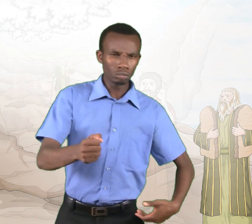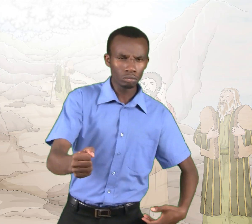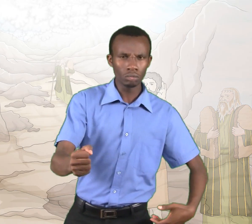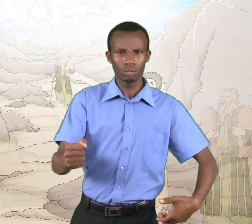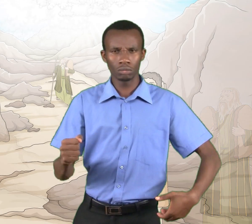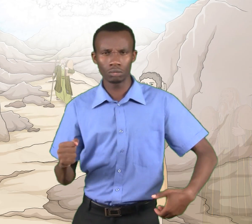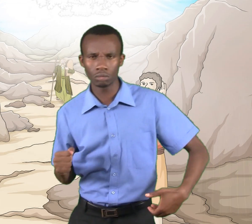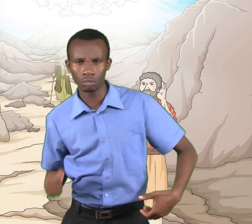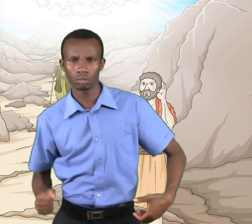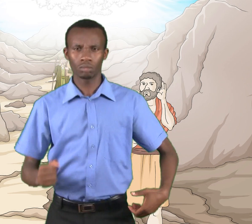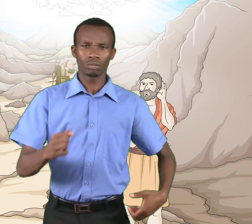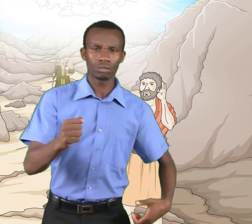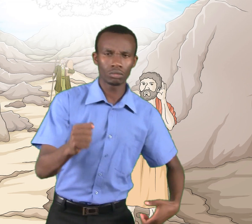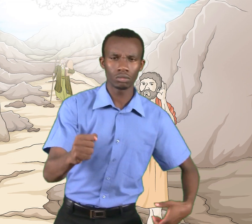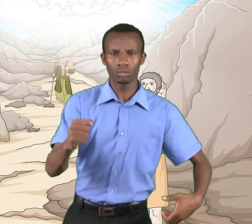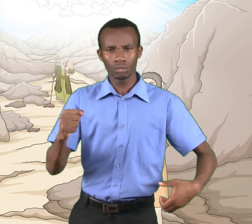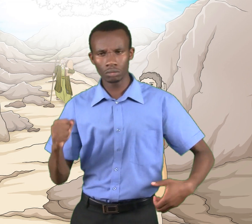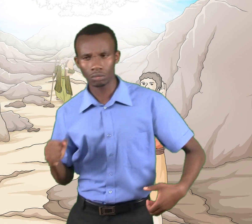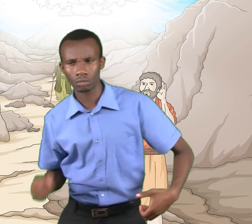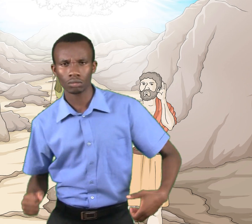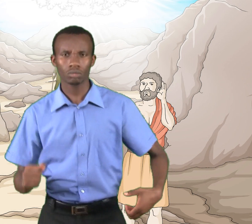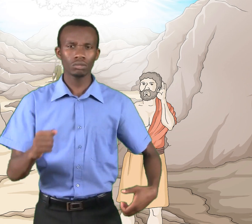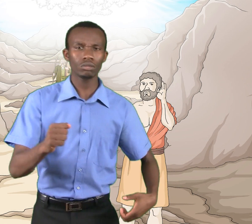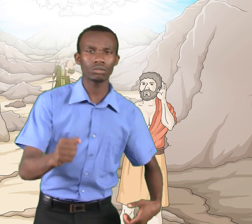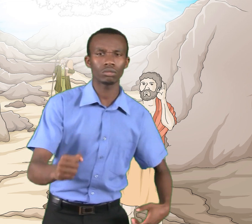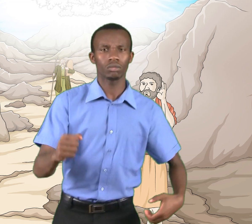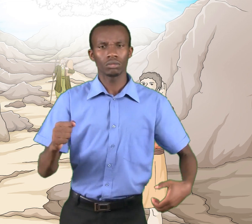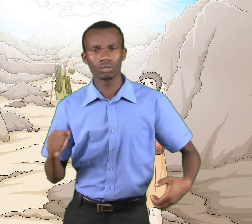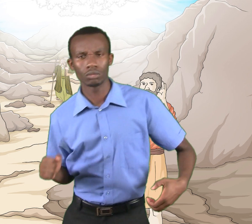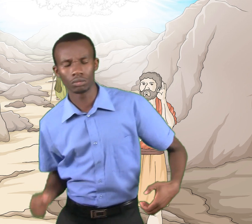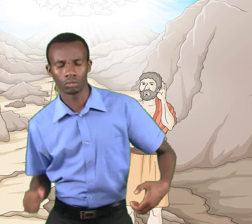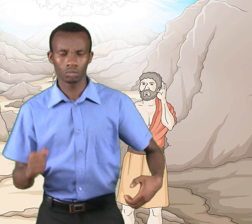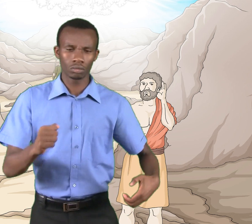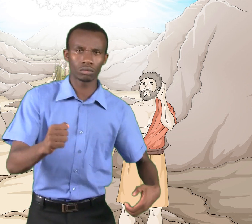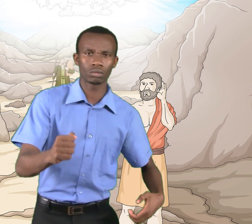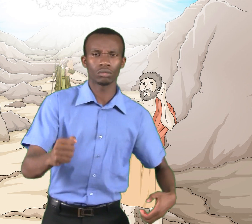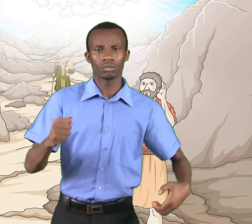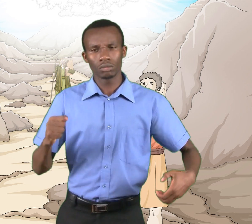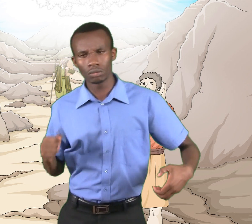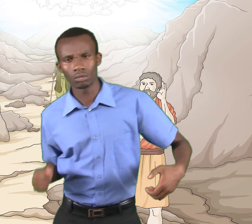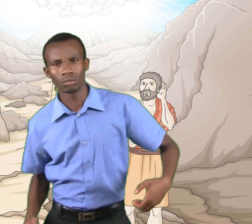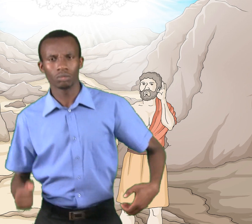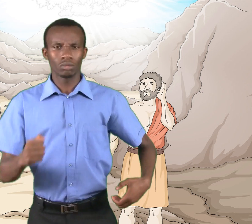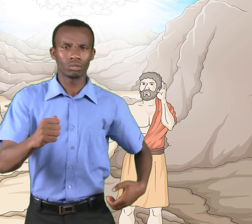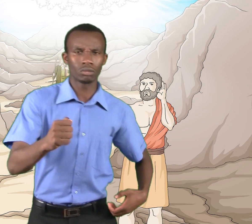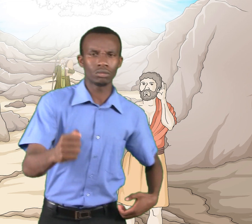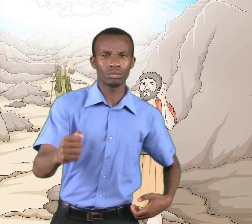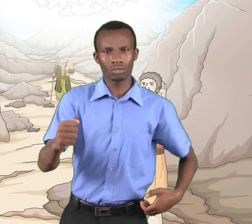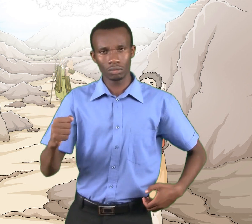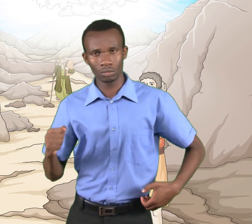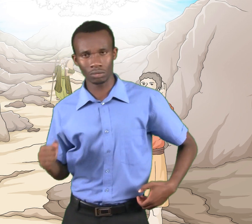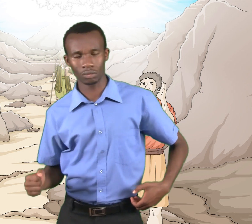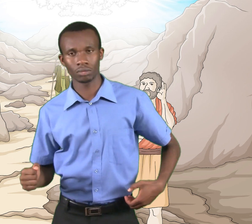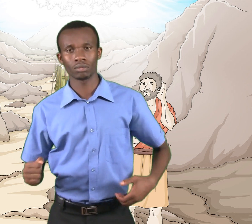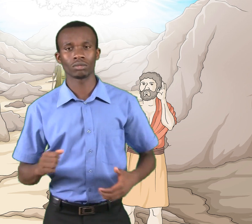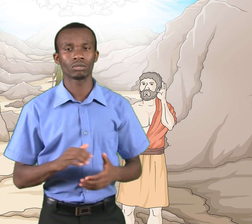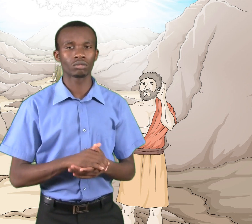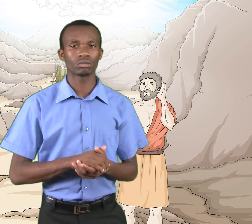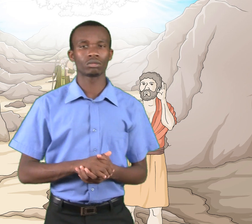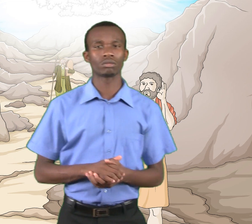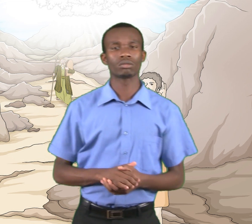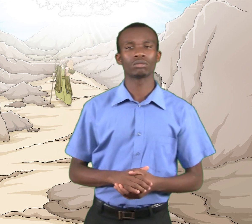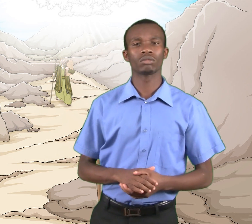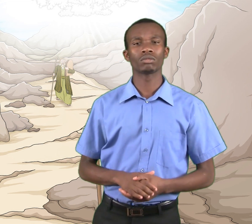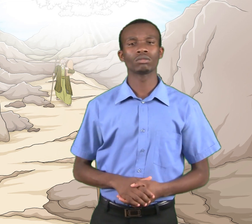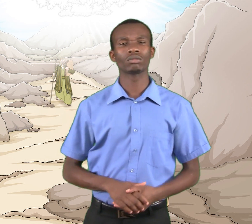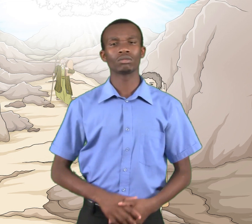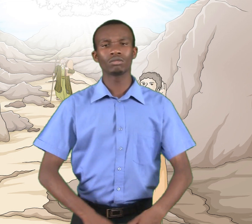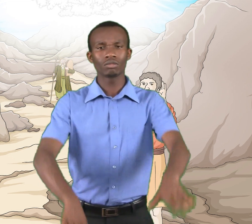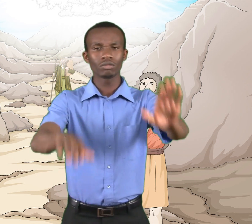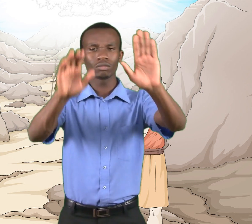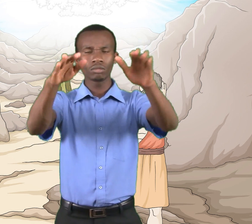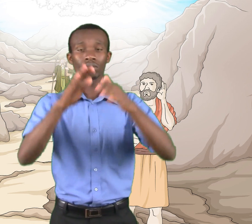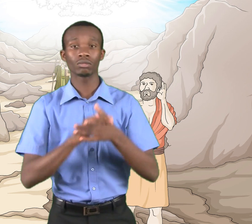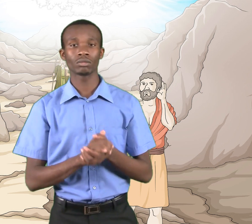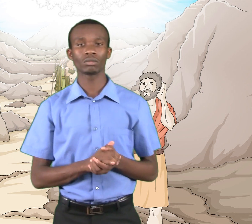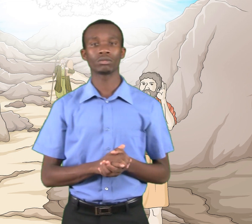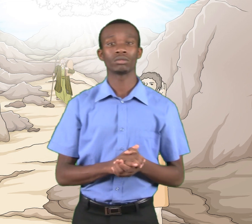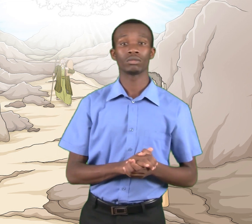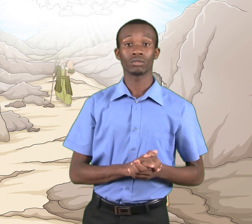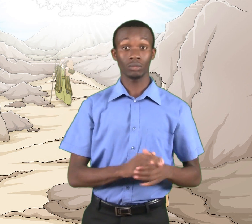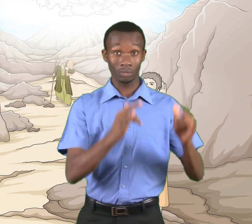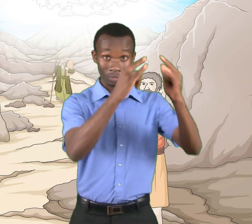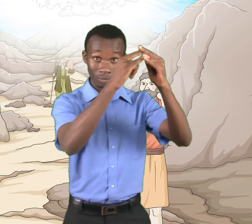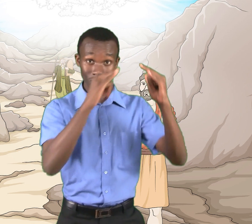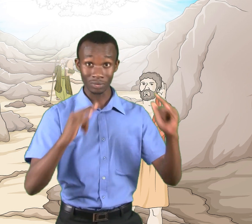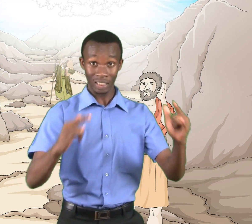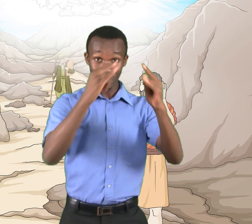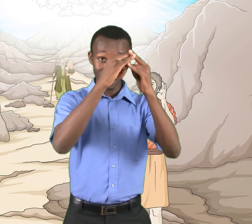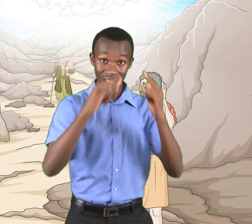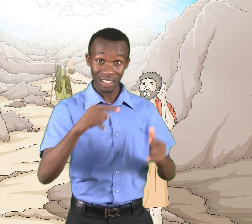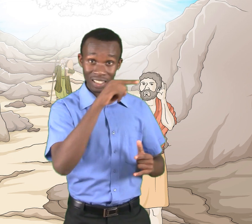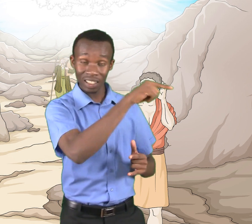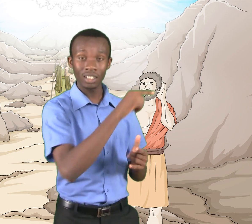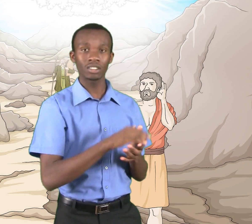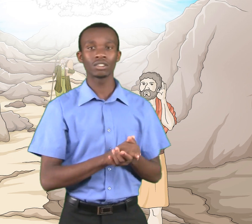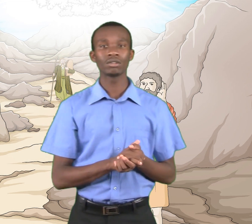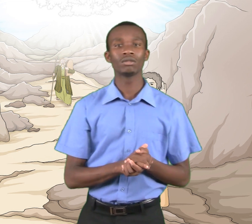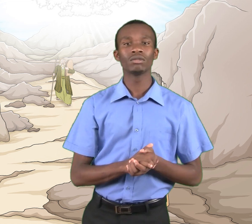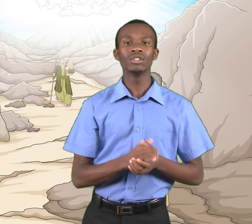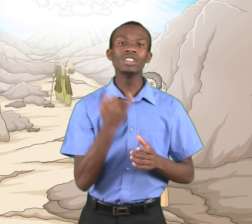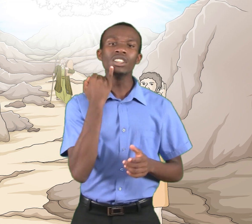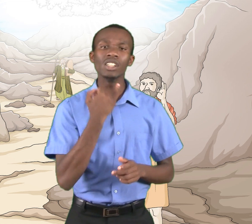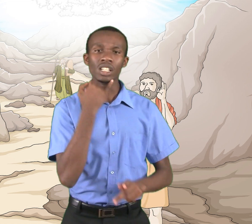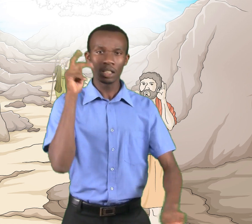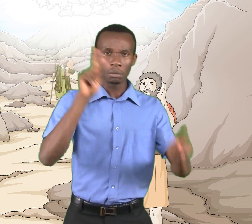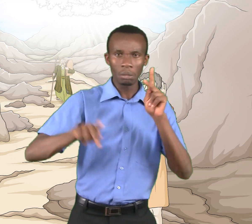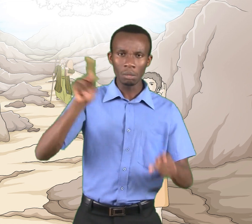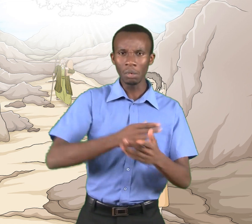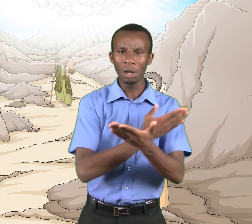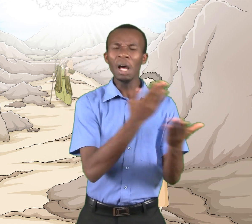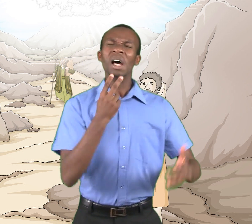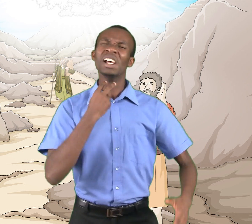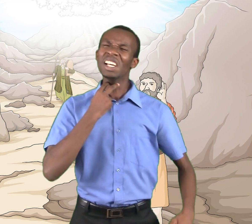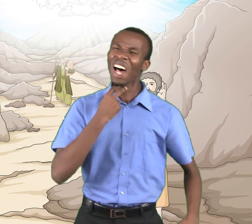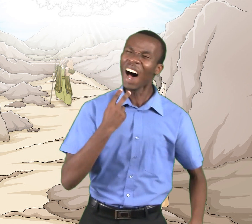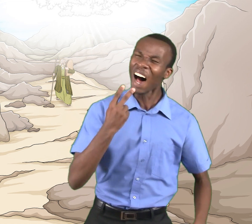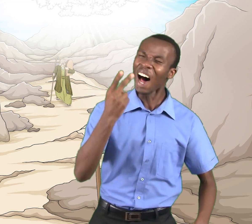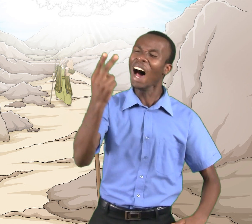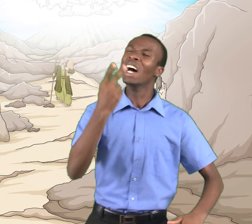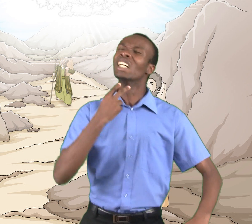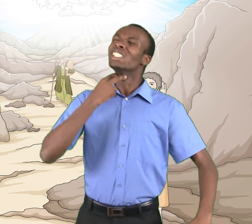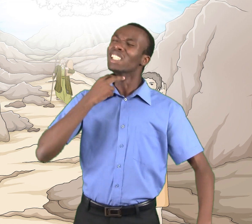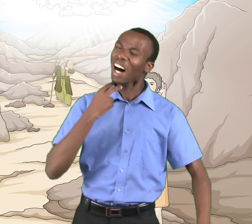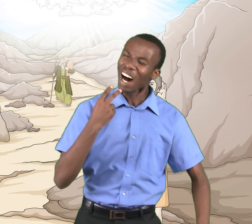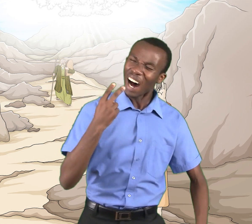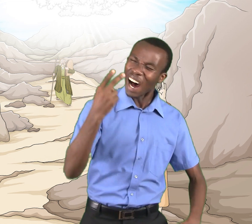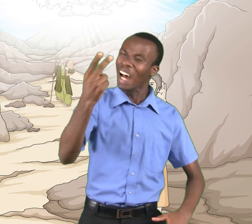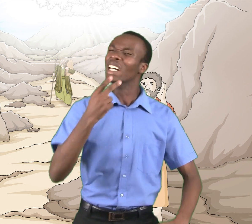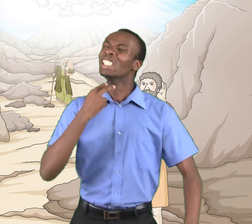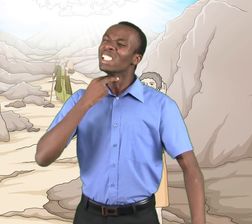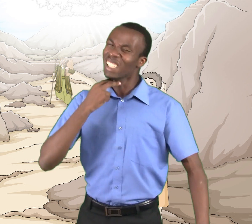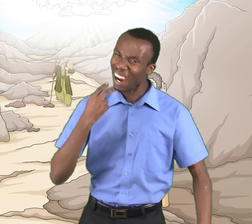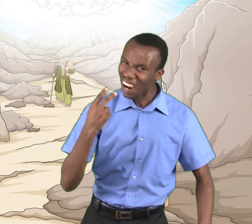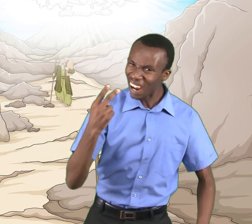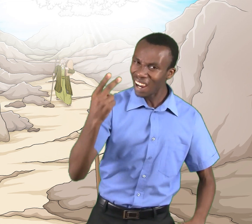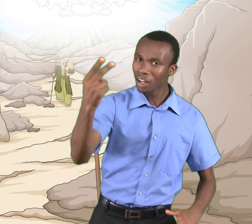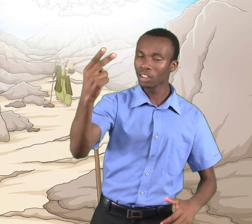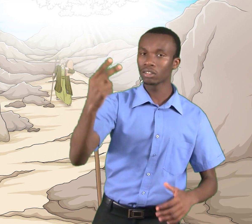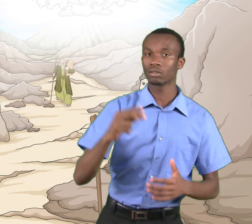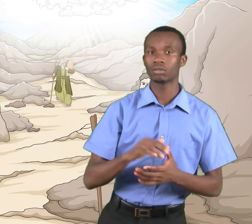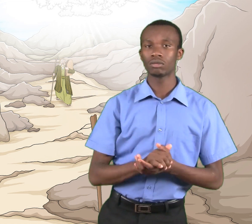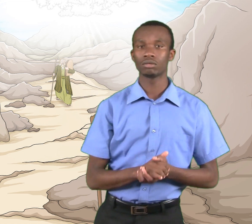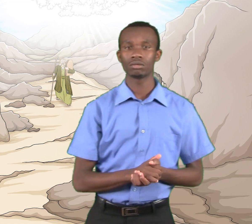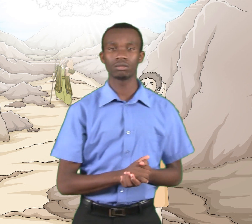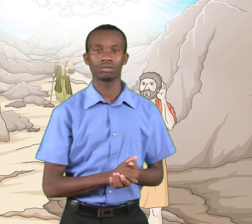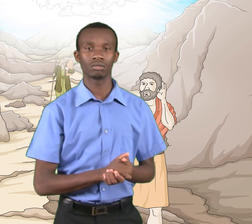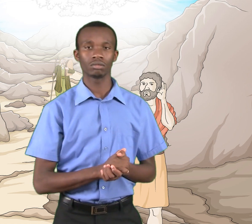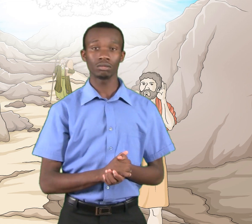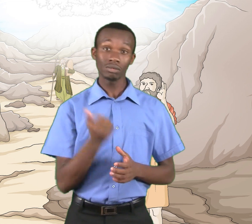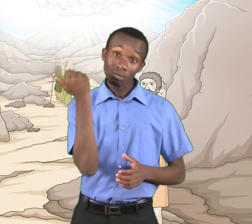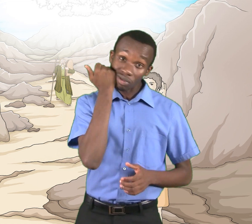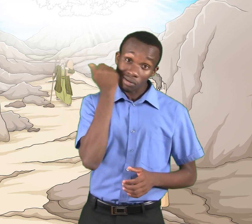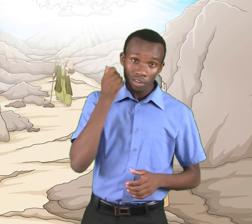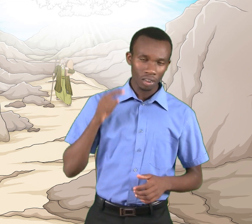They were inscribed on both sides, front and back.